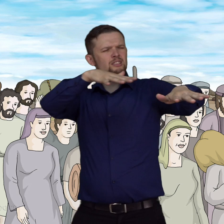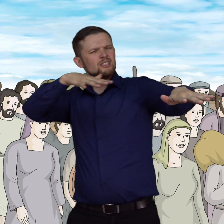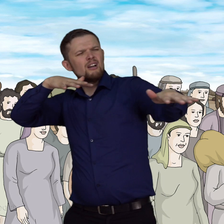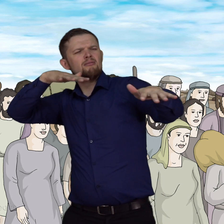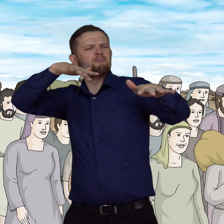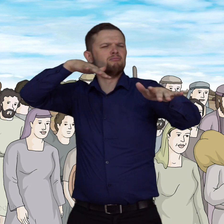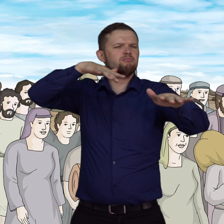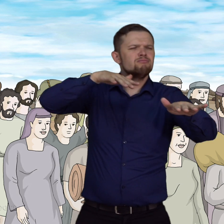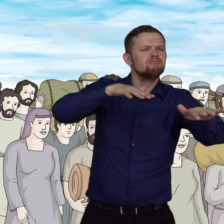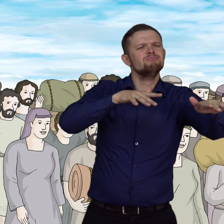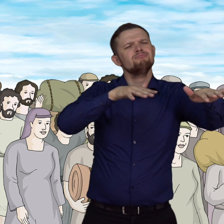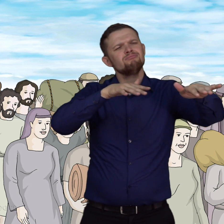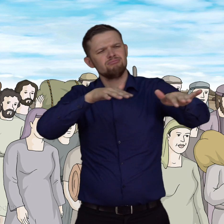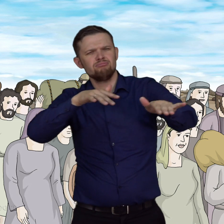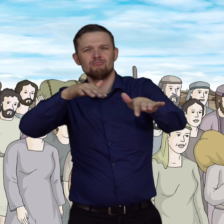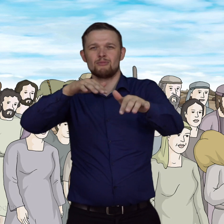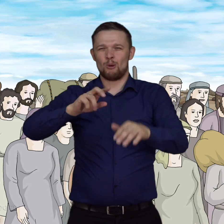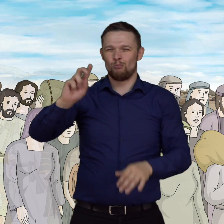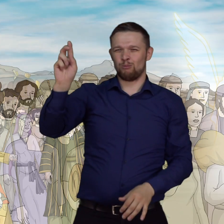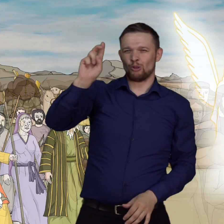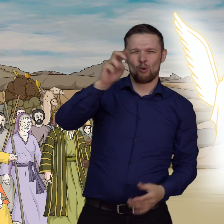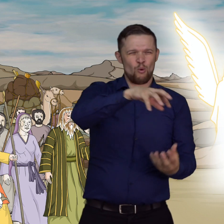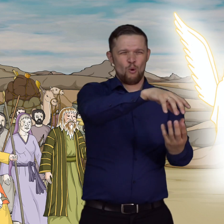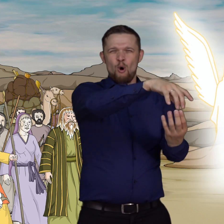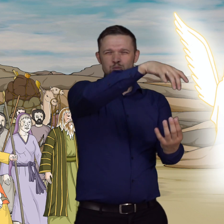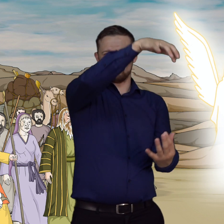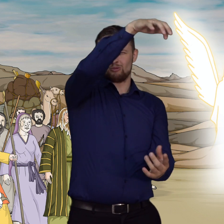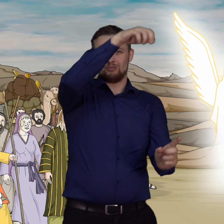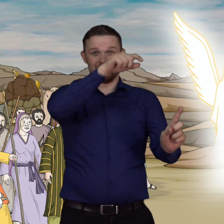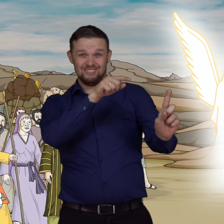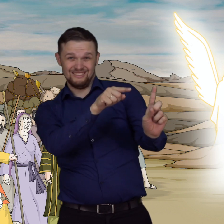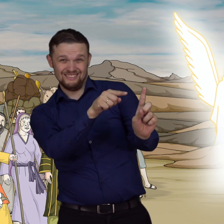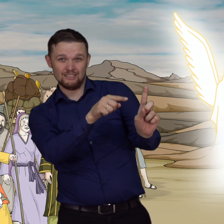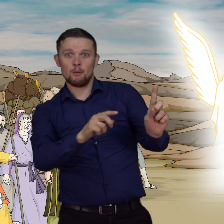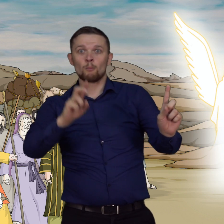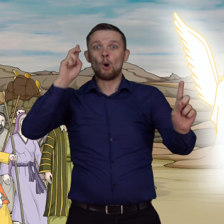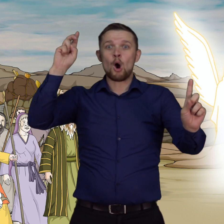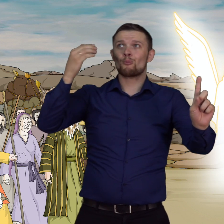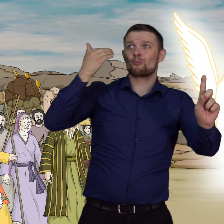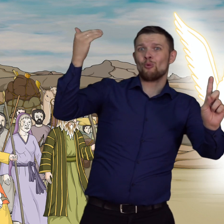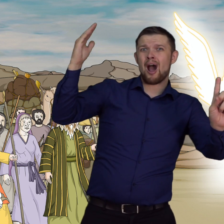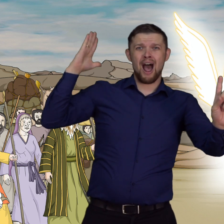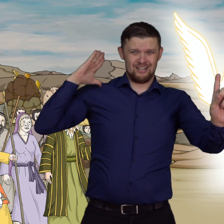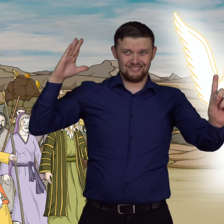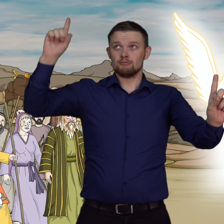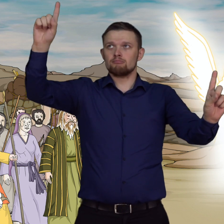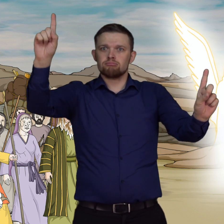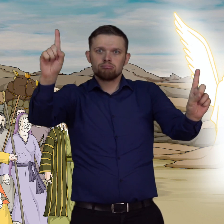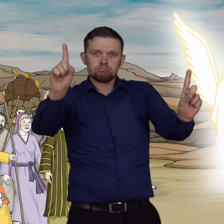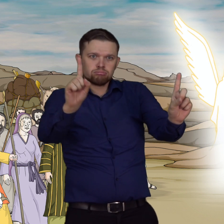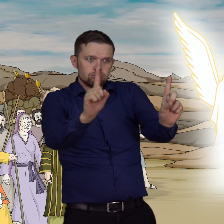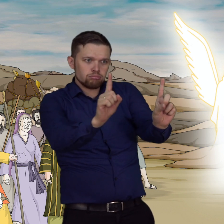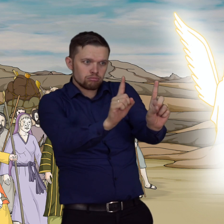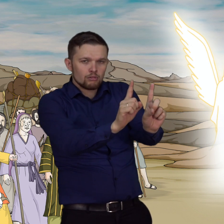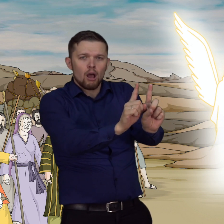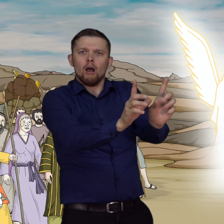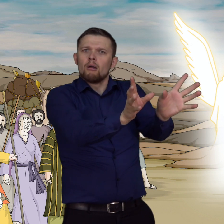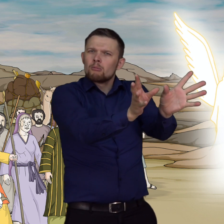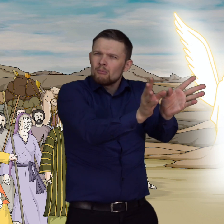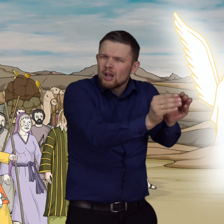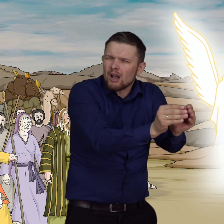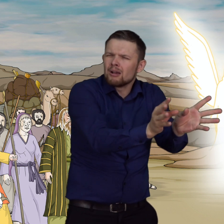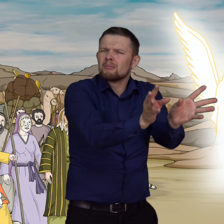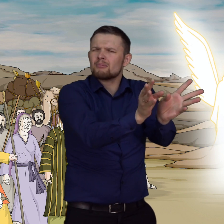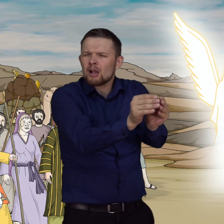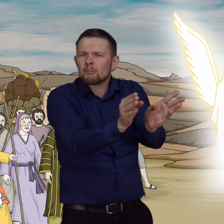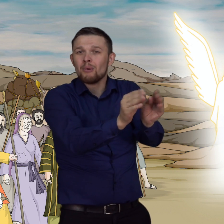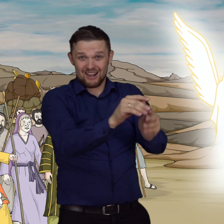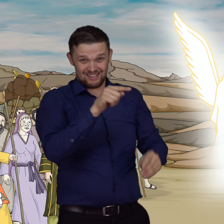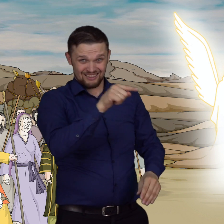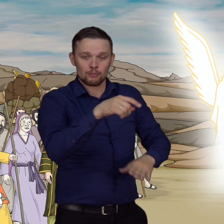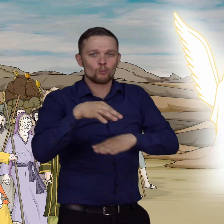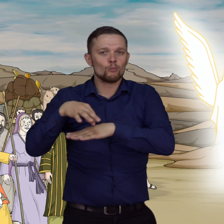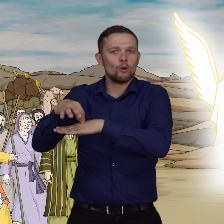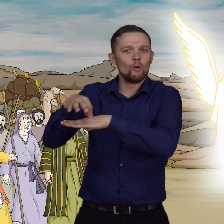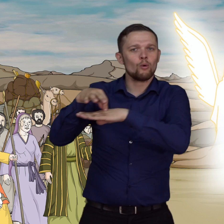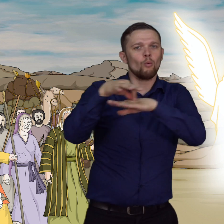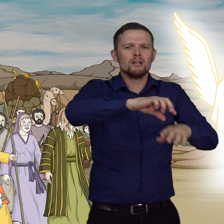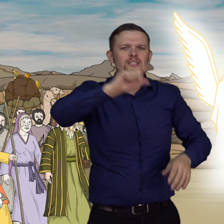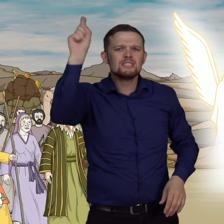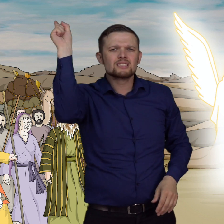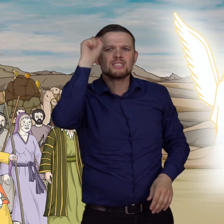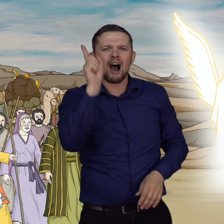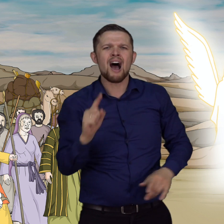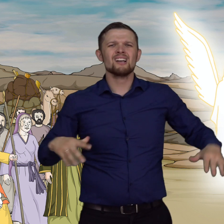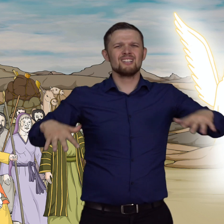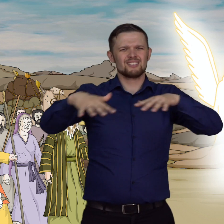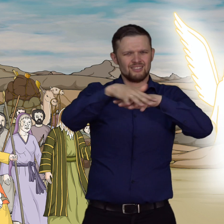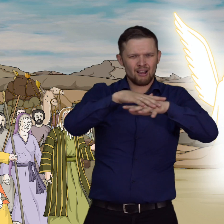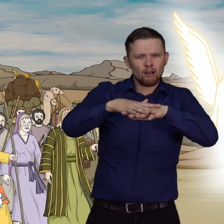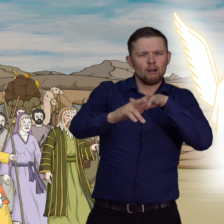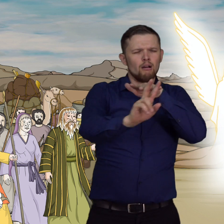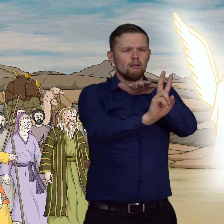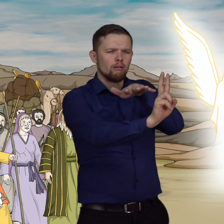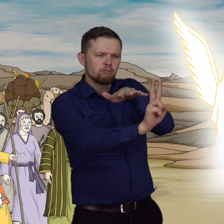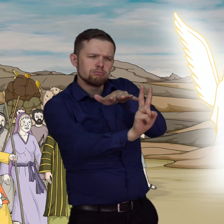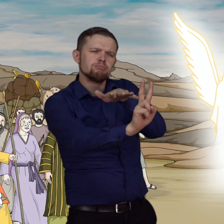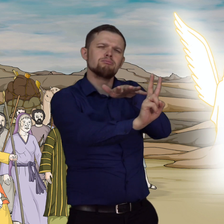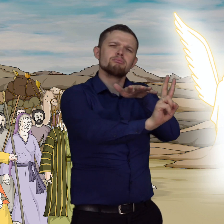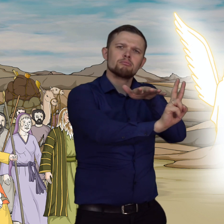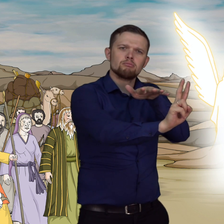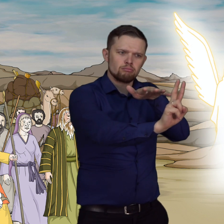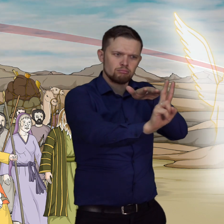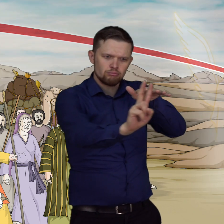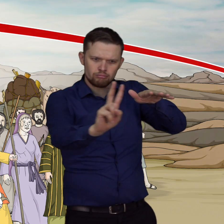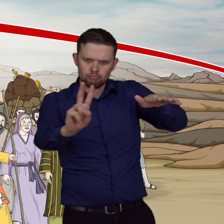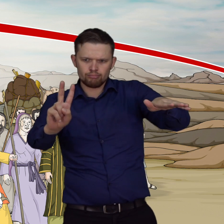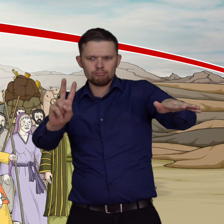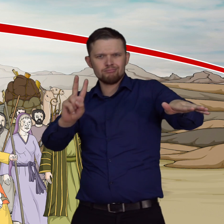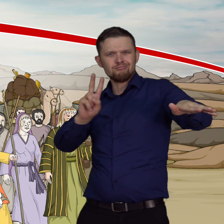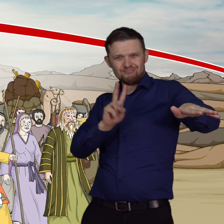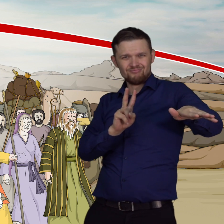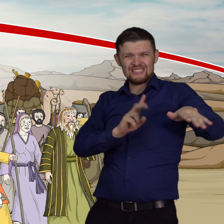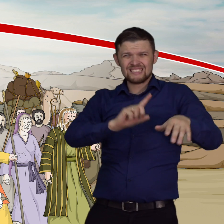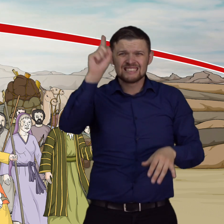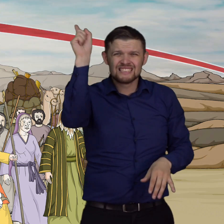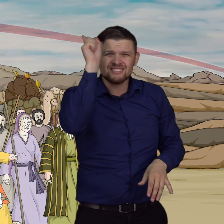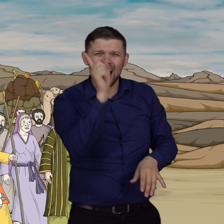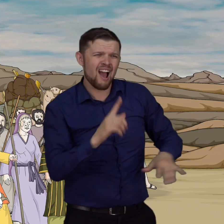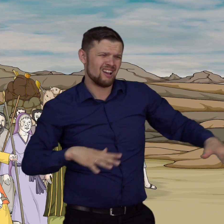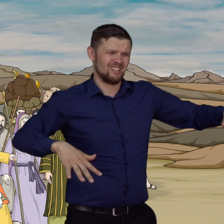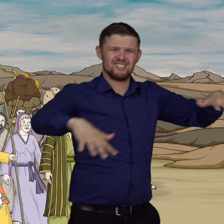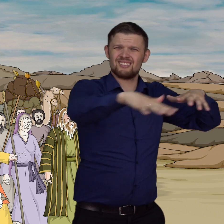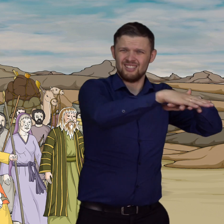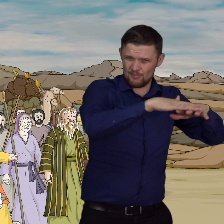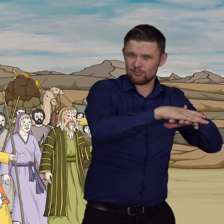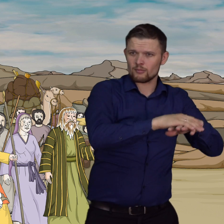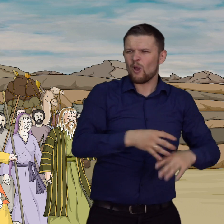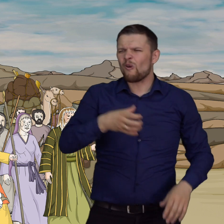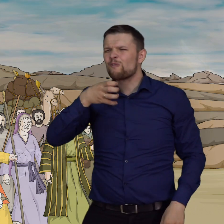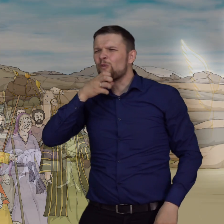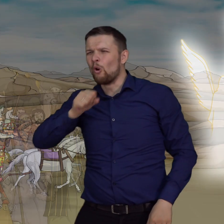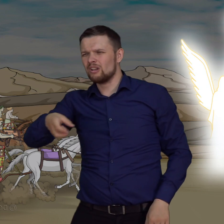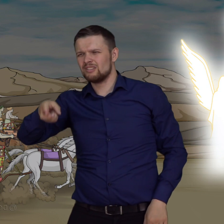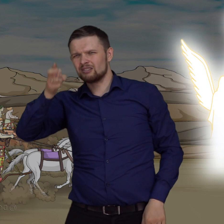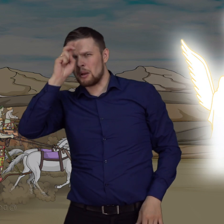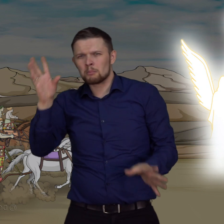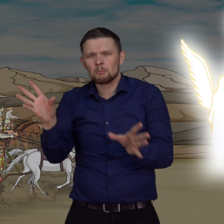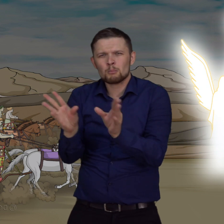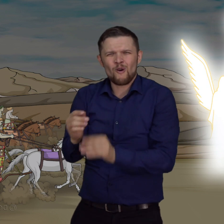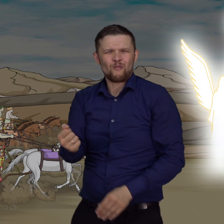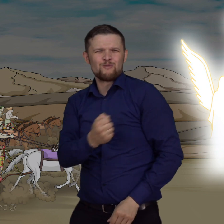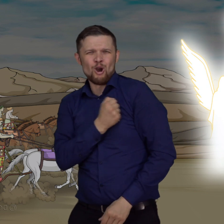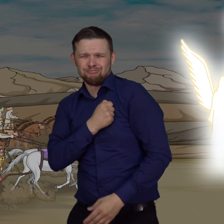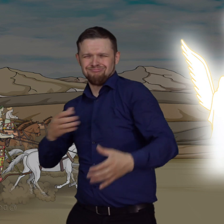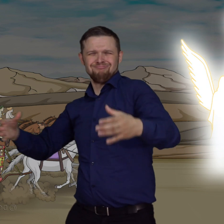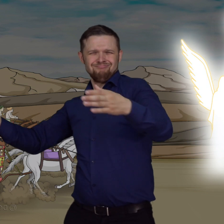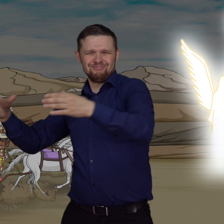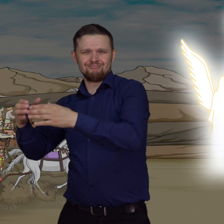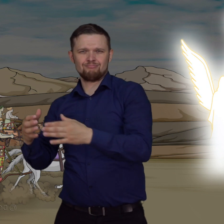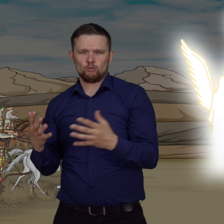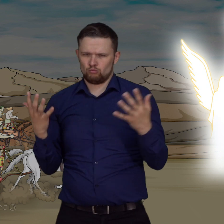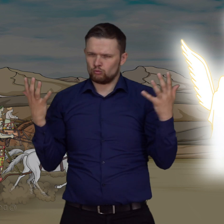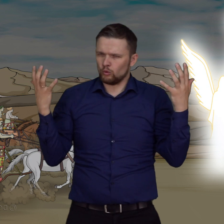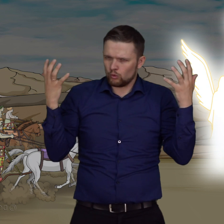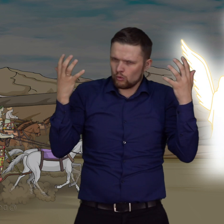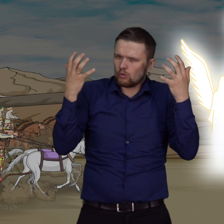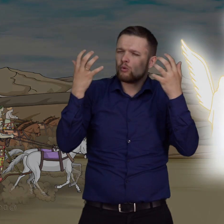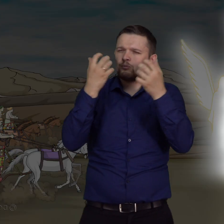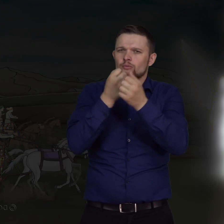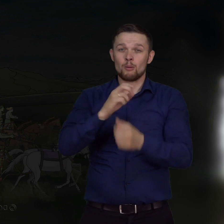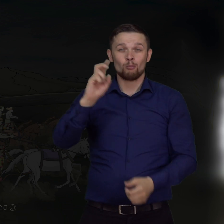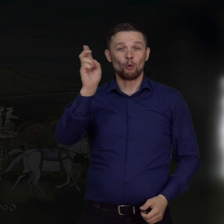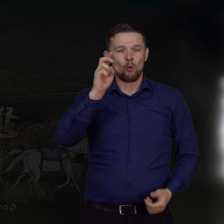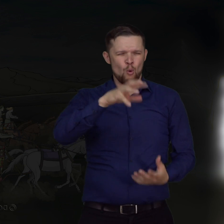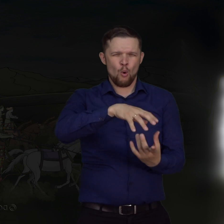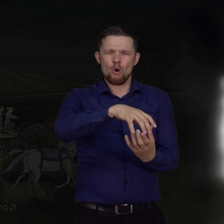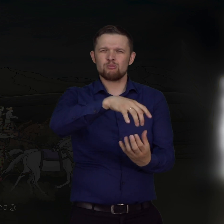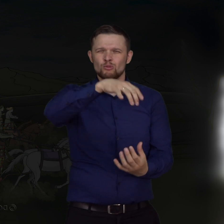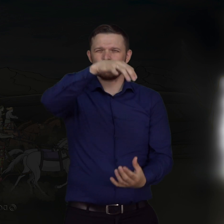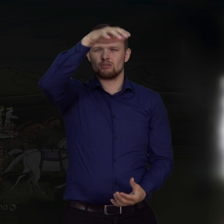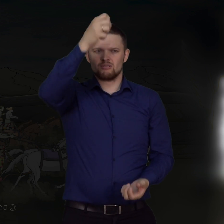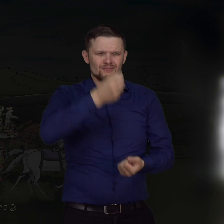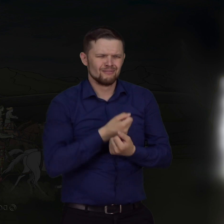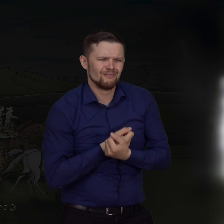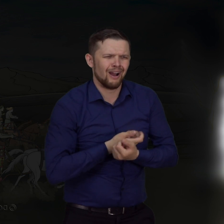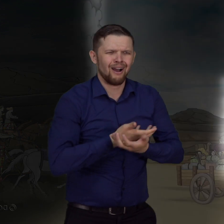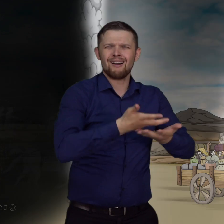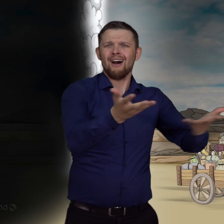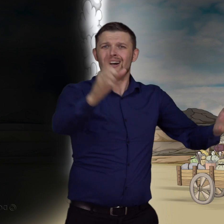And the angel of God, who had gone before the camp of Israel, withdrew and went behind them. The pillar of cloud also moved from before them and stood behind them, so that it came between the camps of Egypt and Israel.